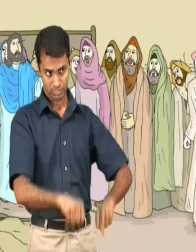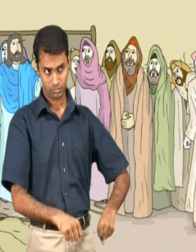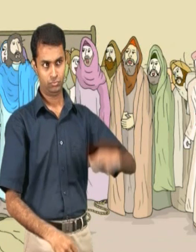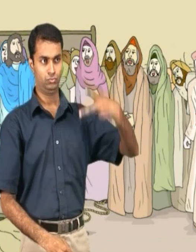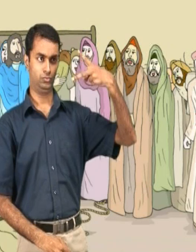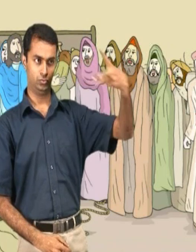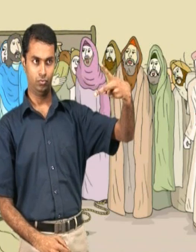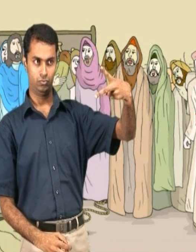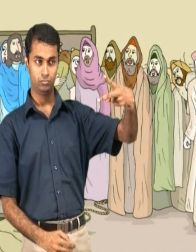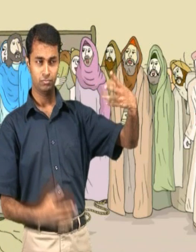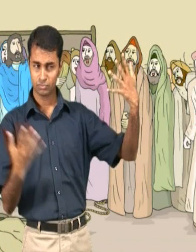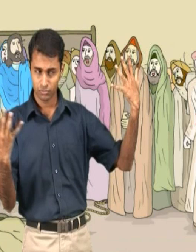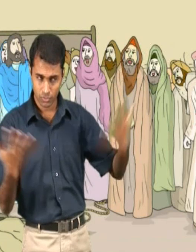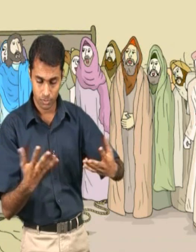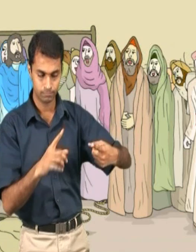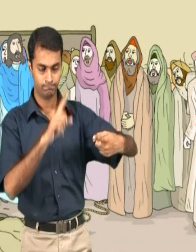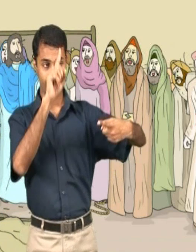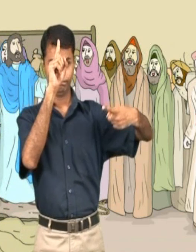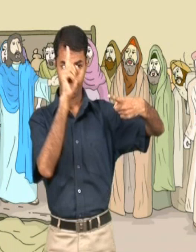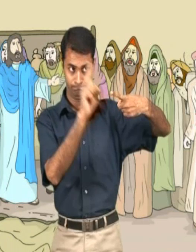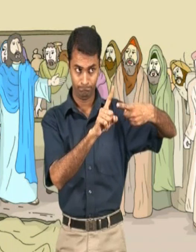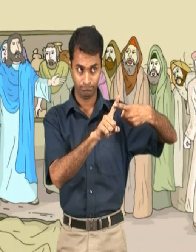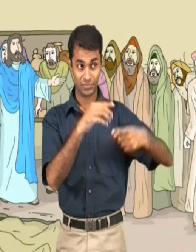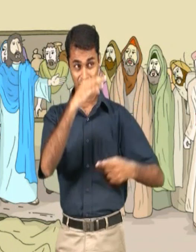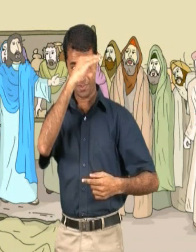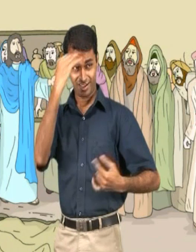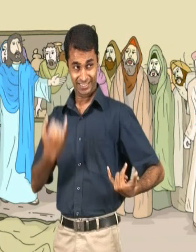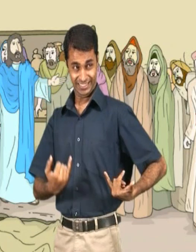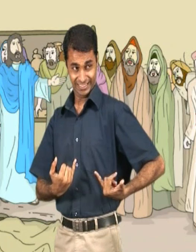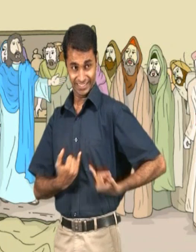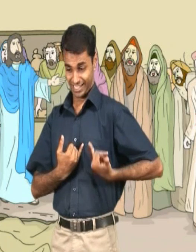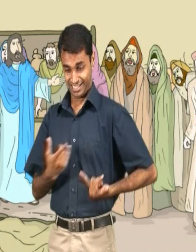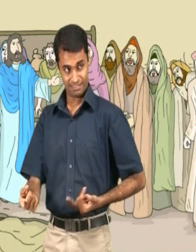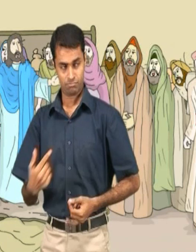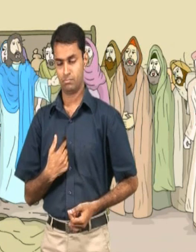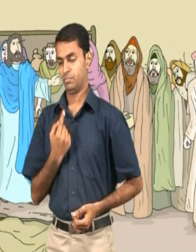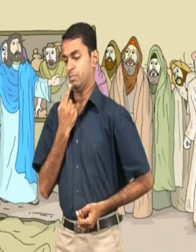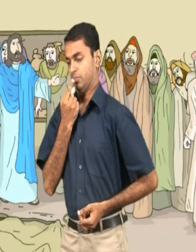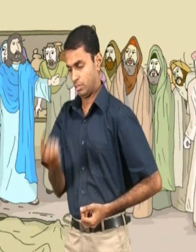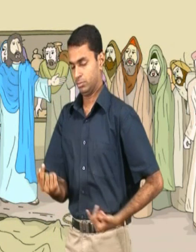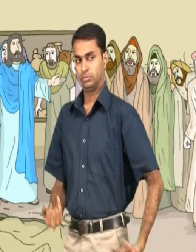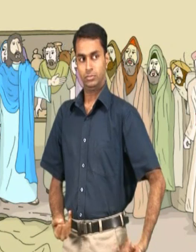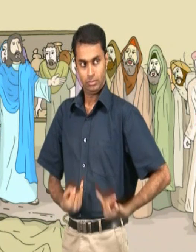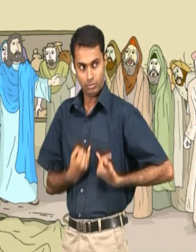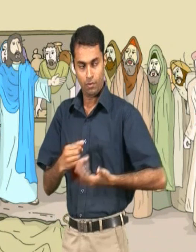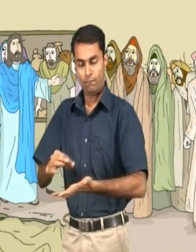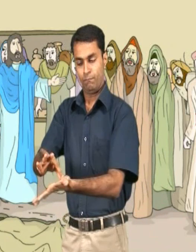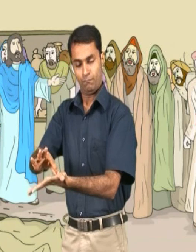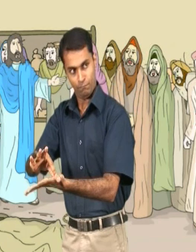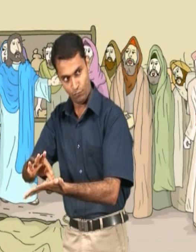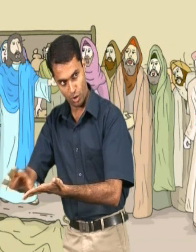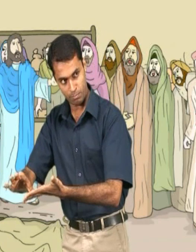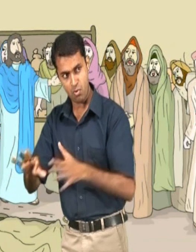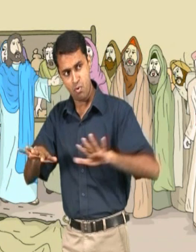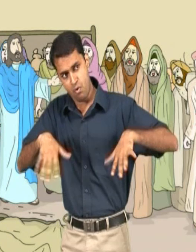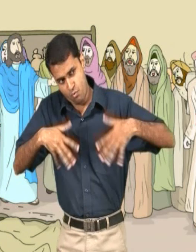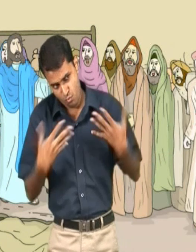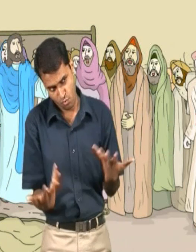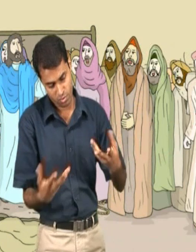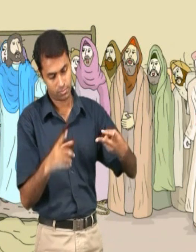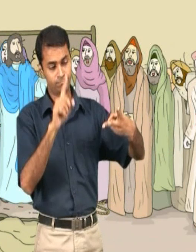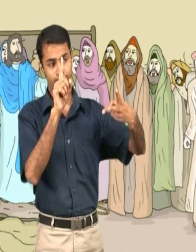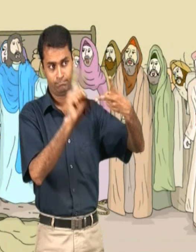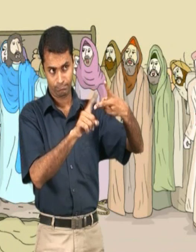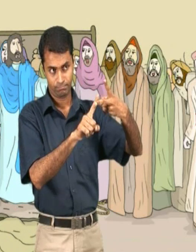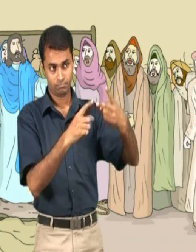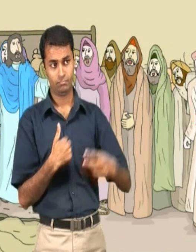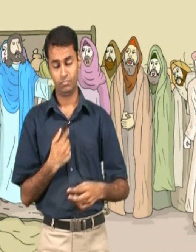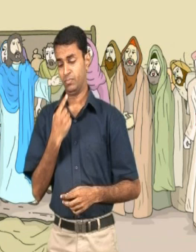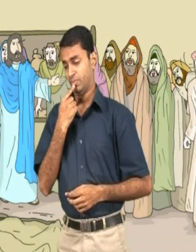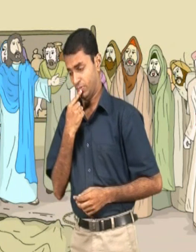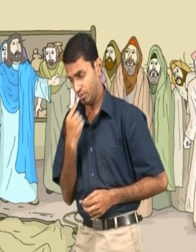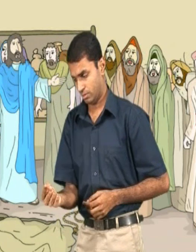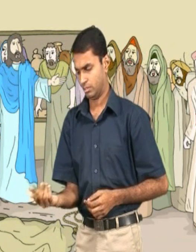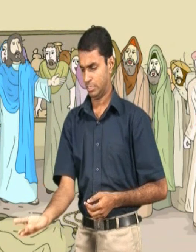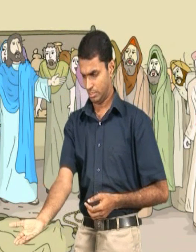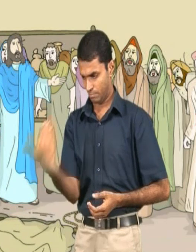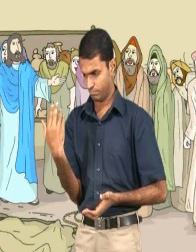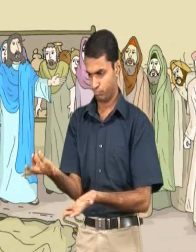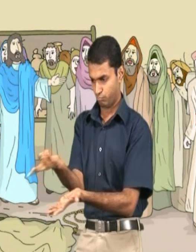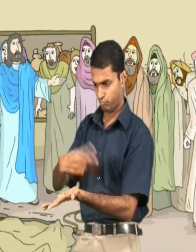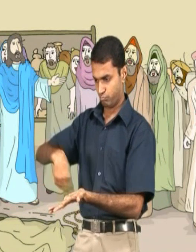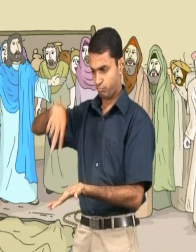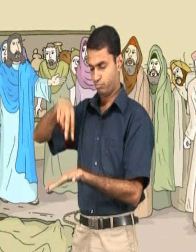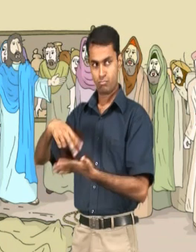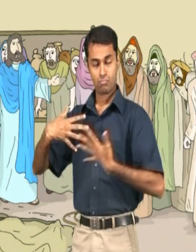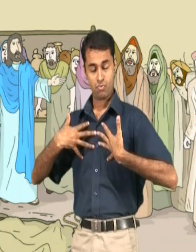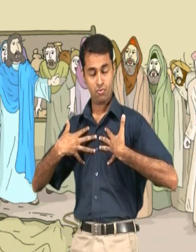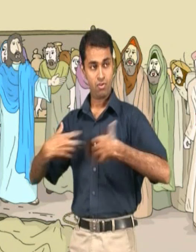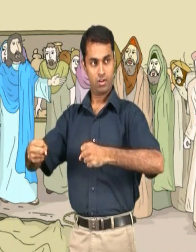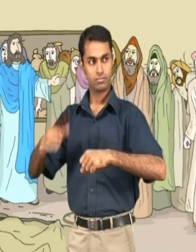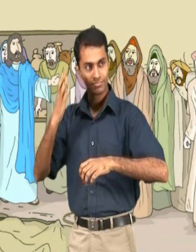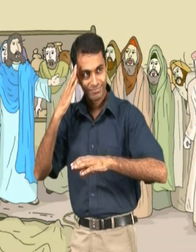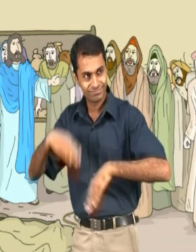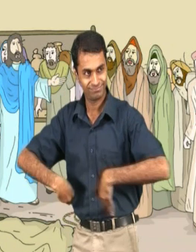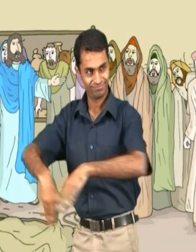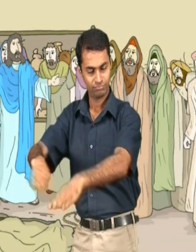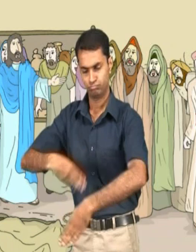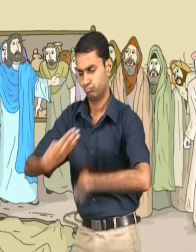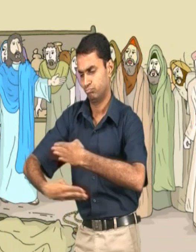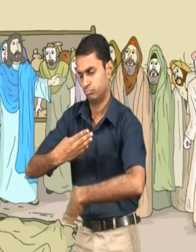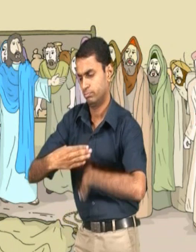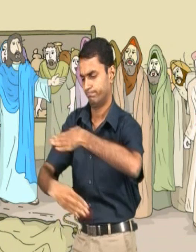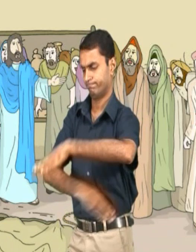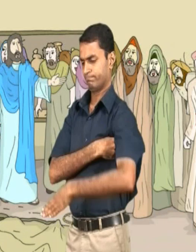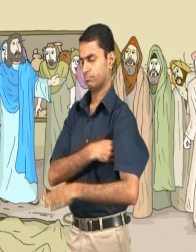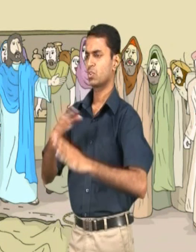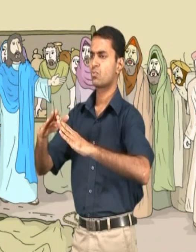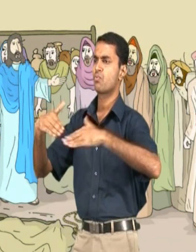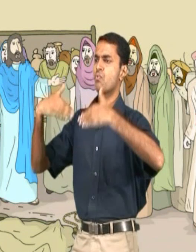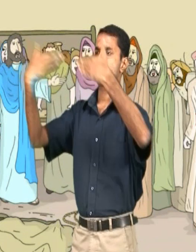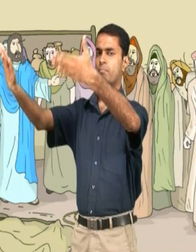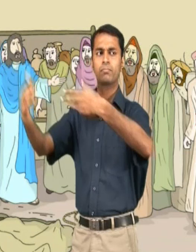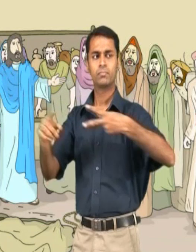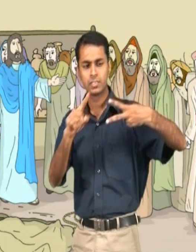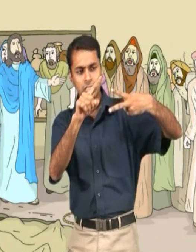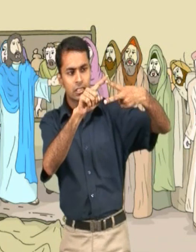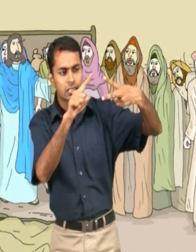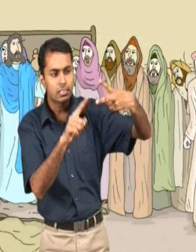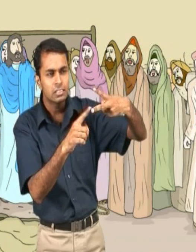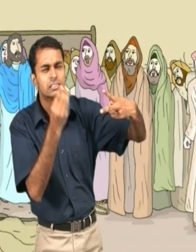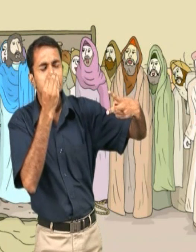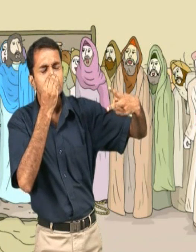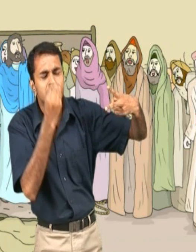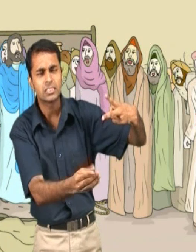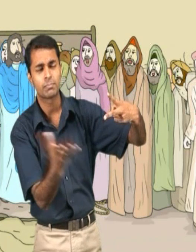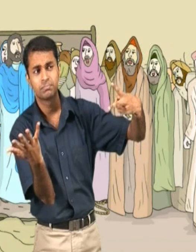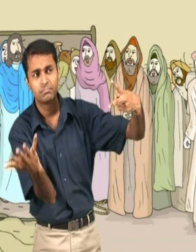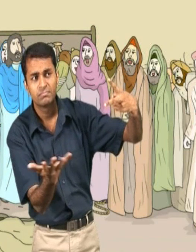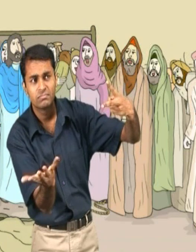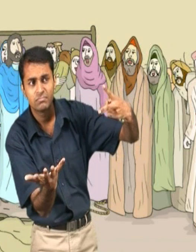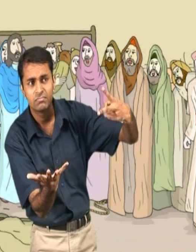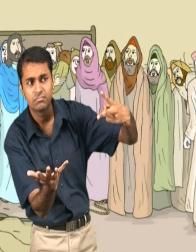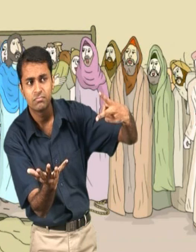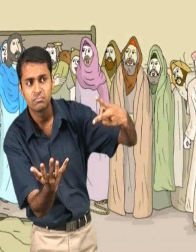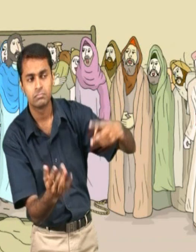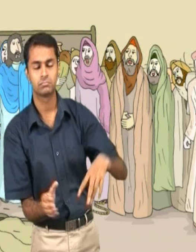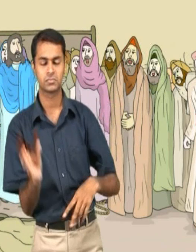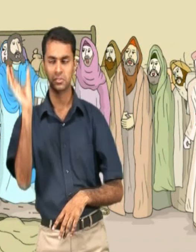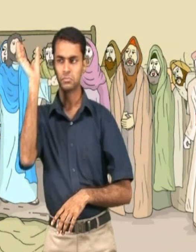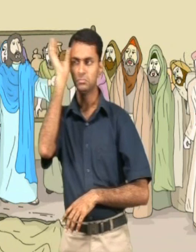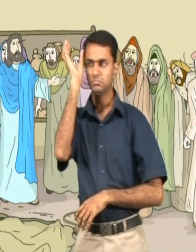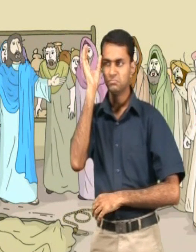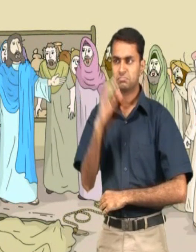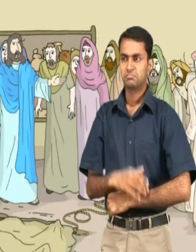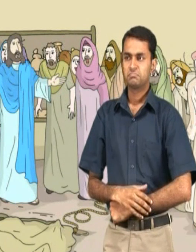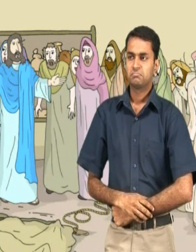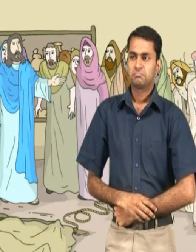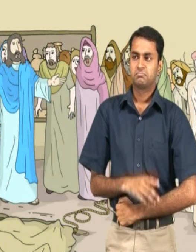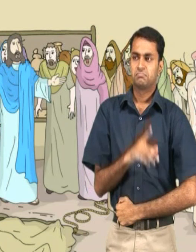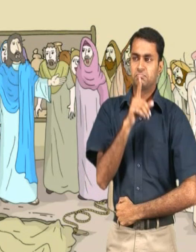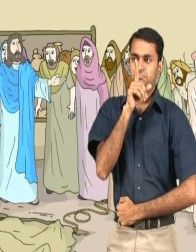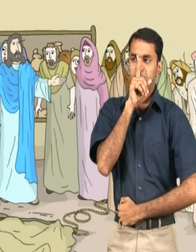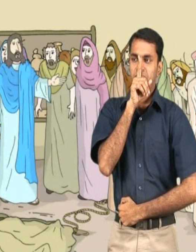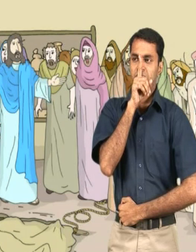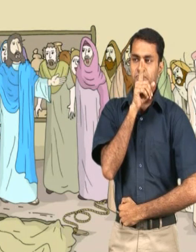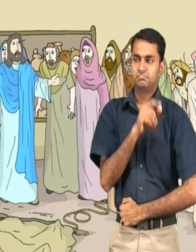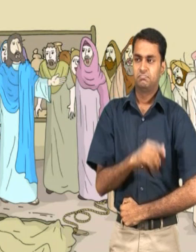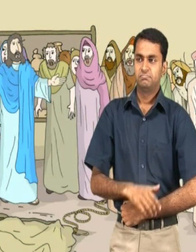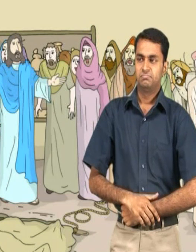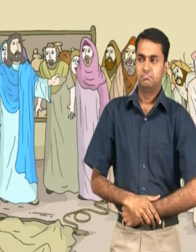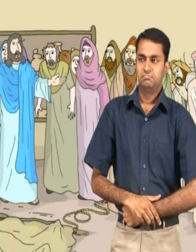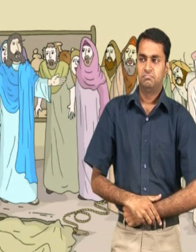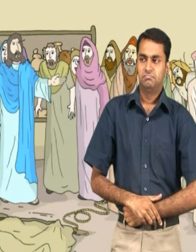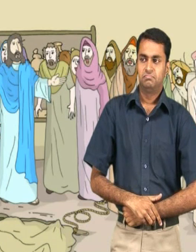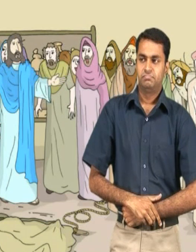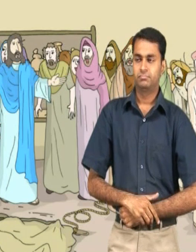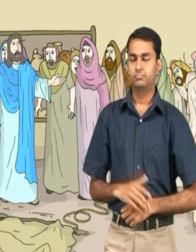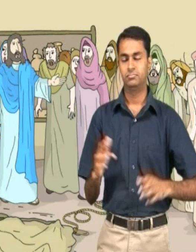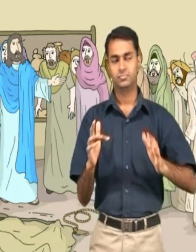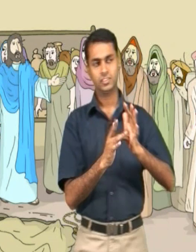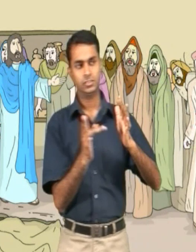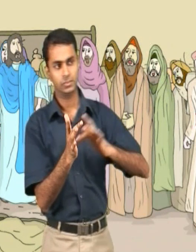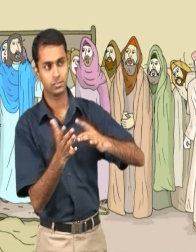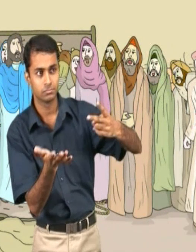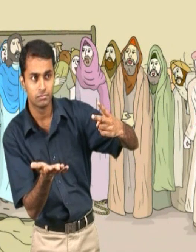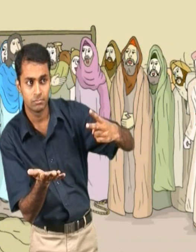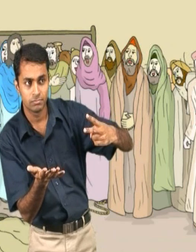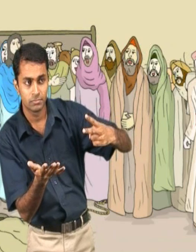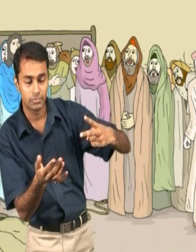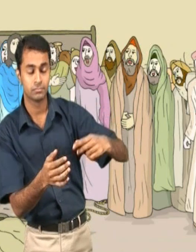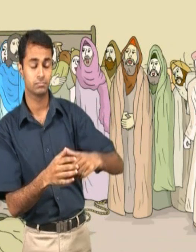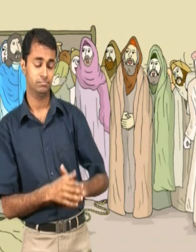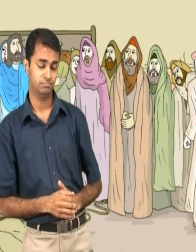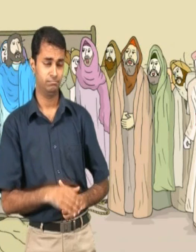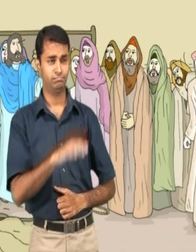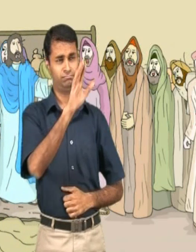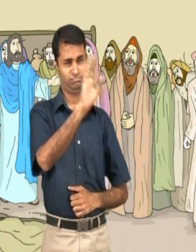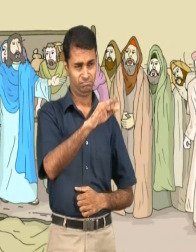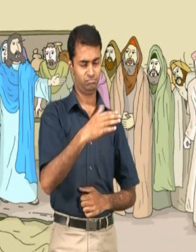“Which is easier: to say to a paralytic, ‘Your sins are forgiven,’ or to say, ‘Get up, pick up your mat, and walk’?